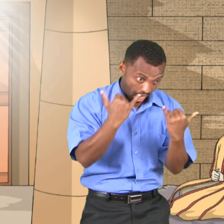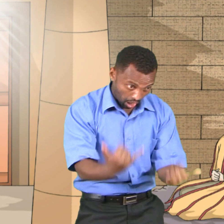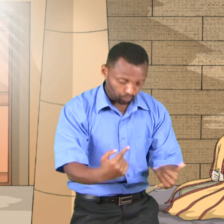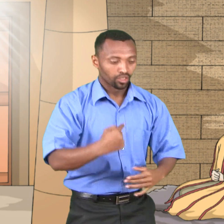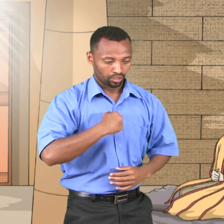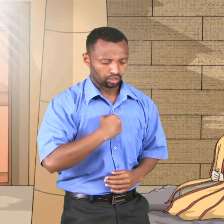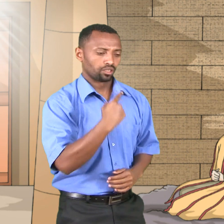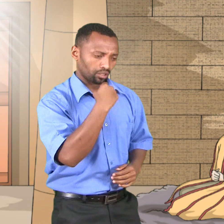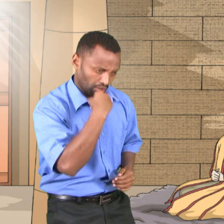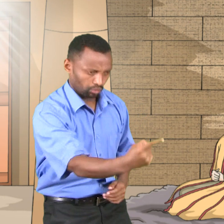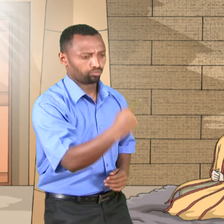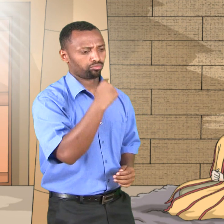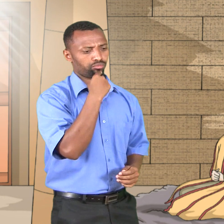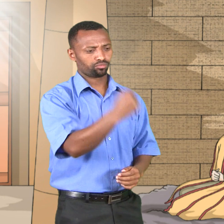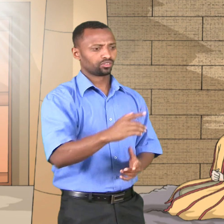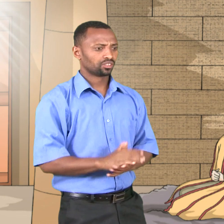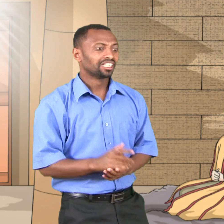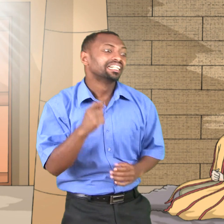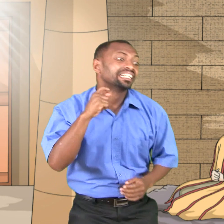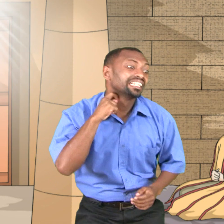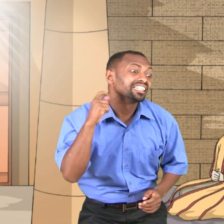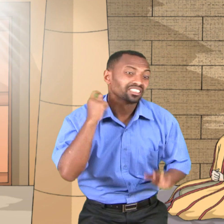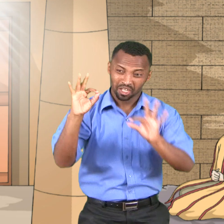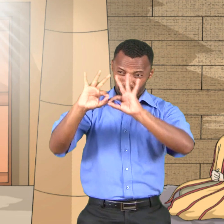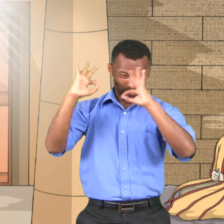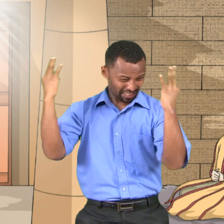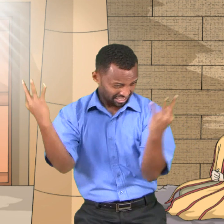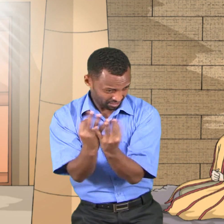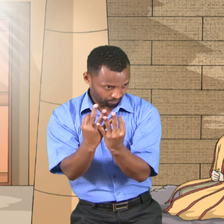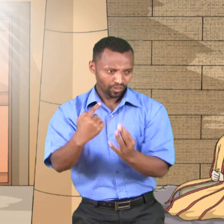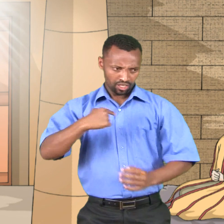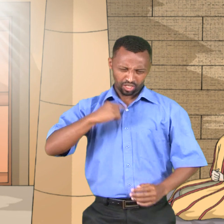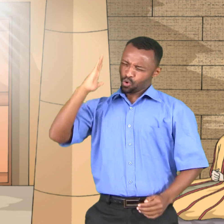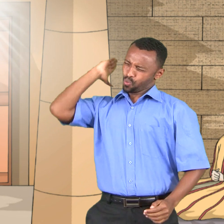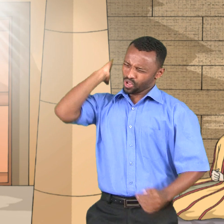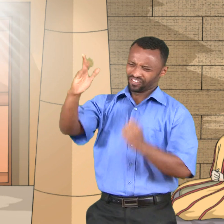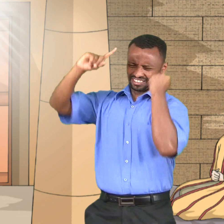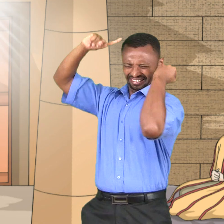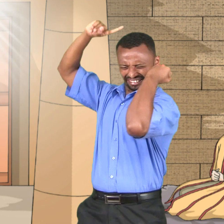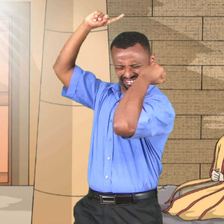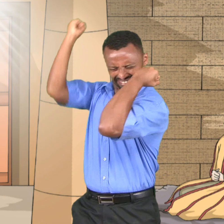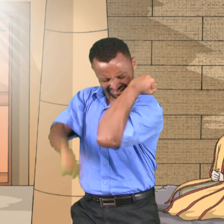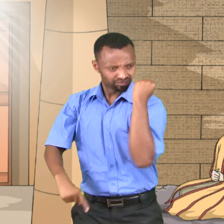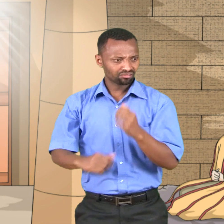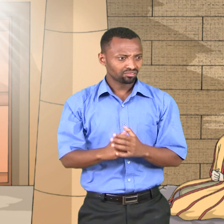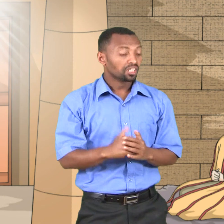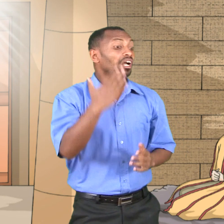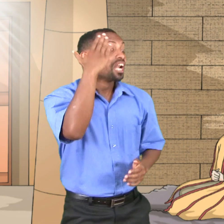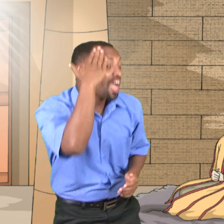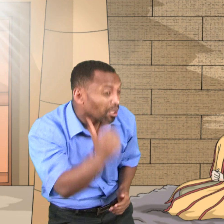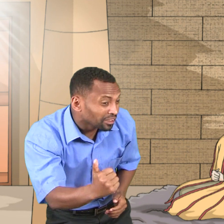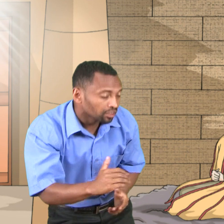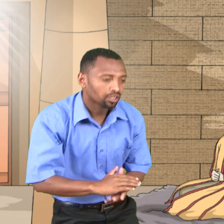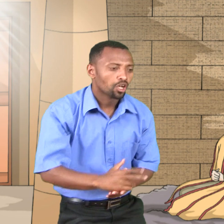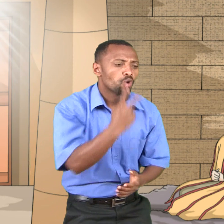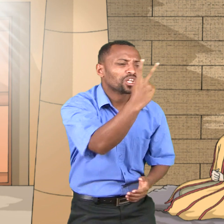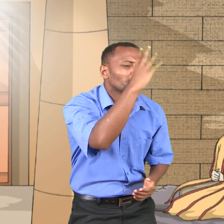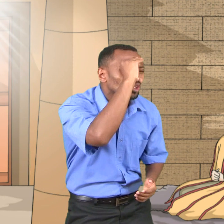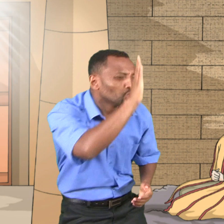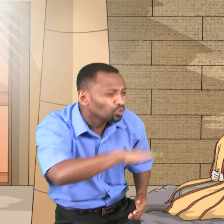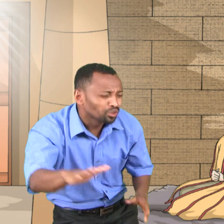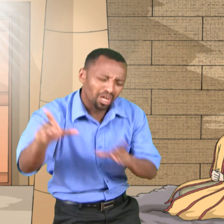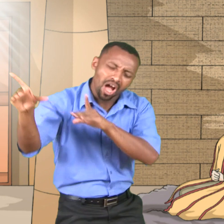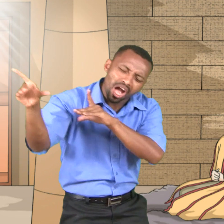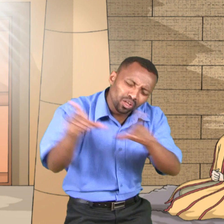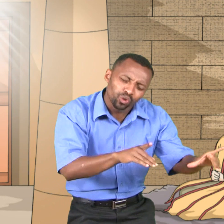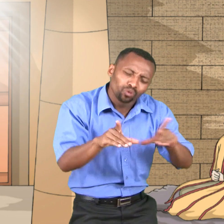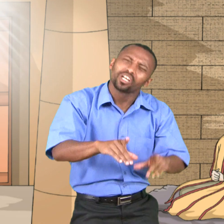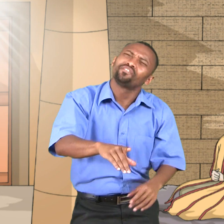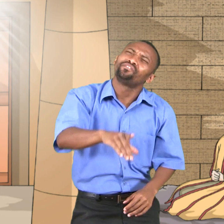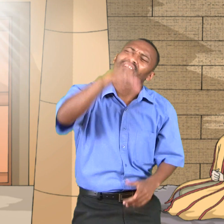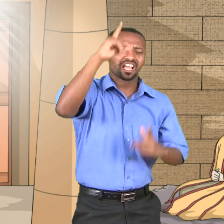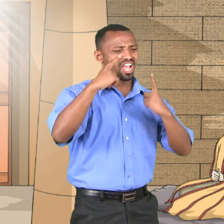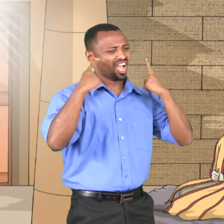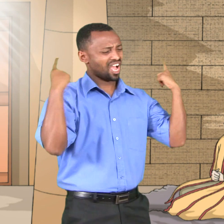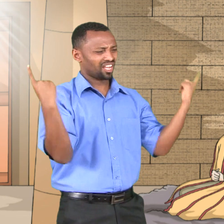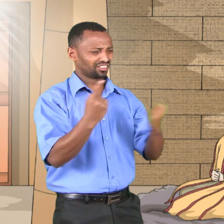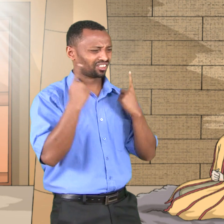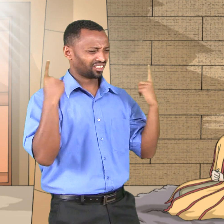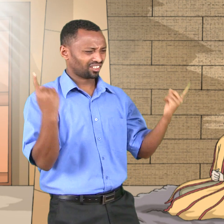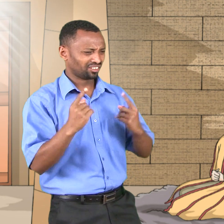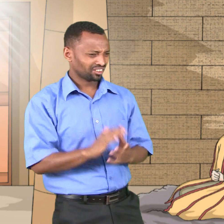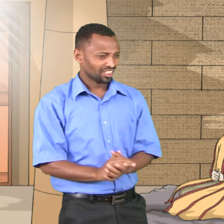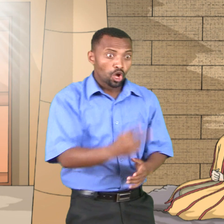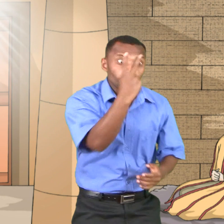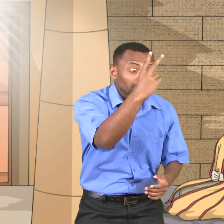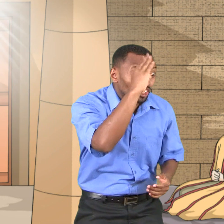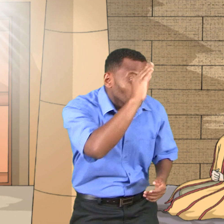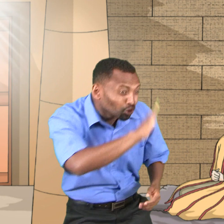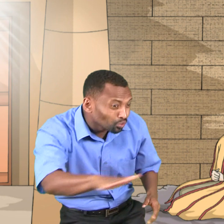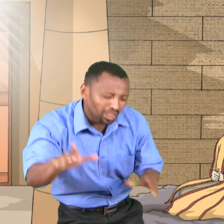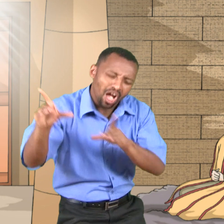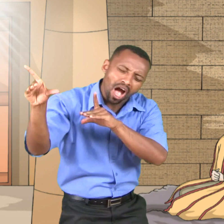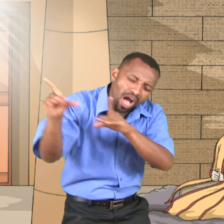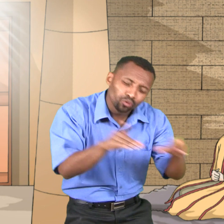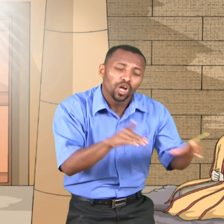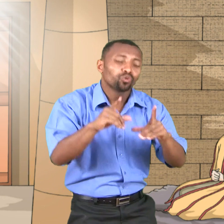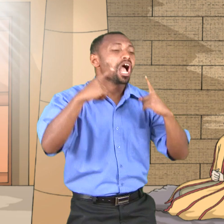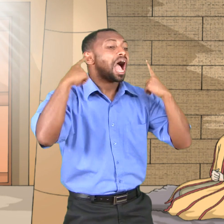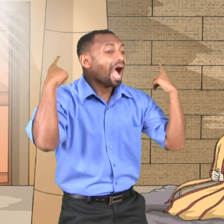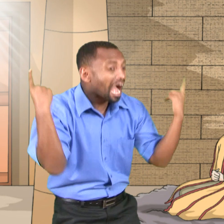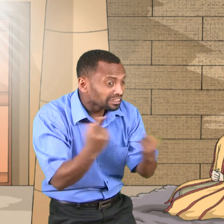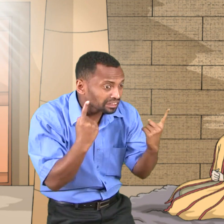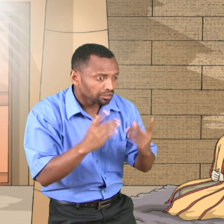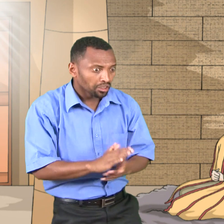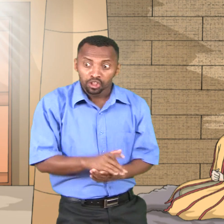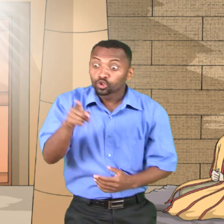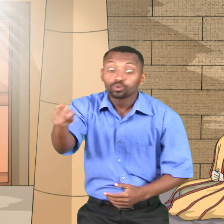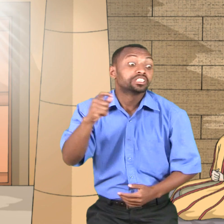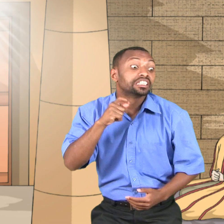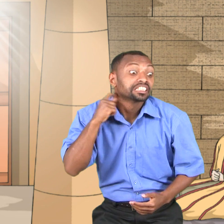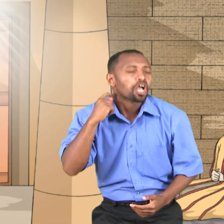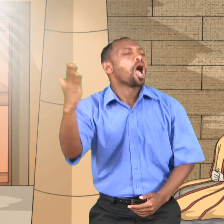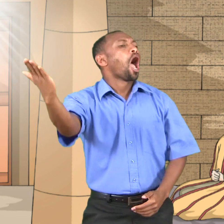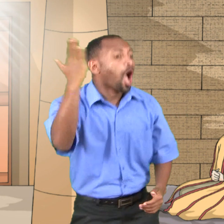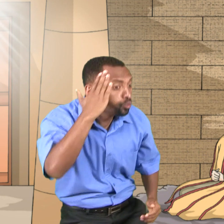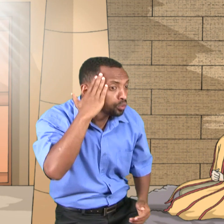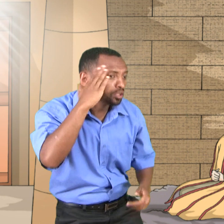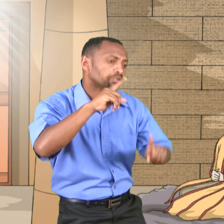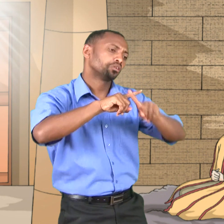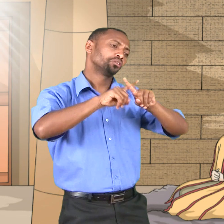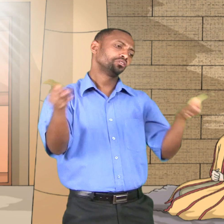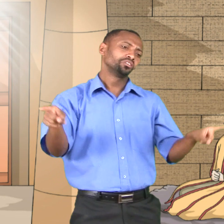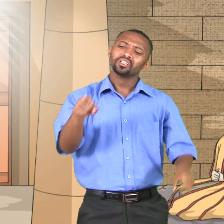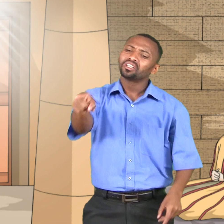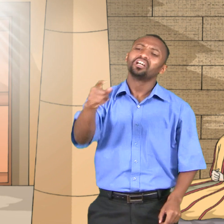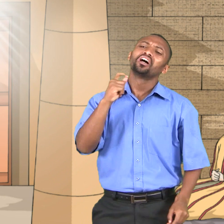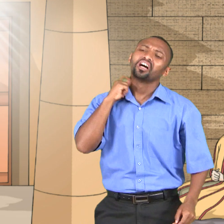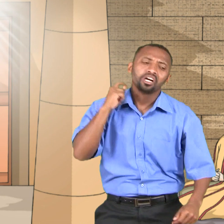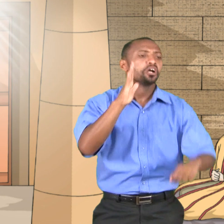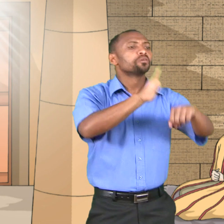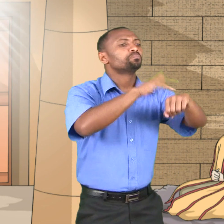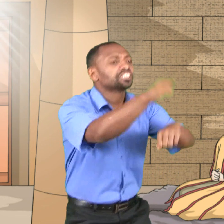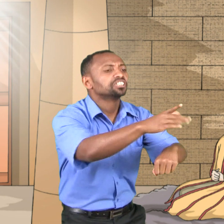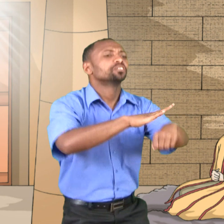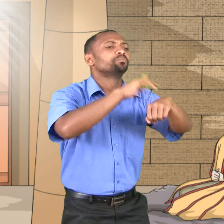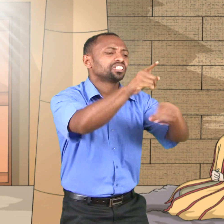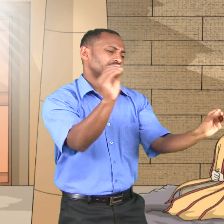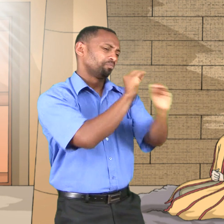On that day I will carry out against Eli everything I have spoken about his family, from beginning to end.